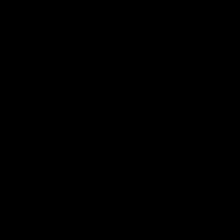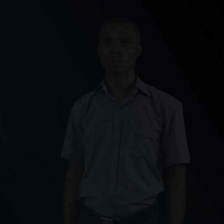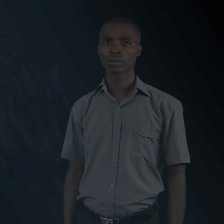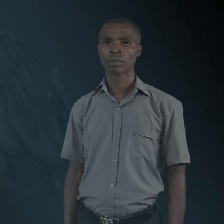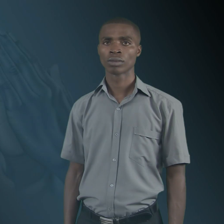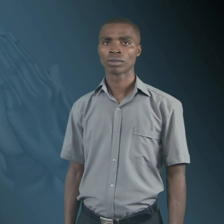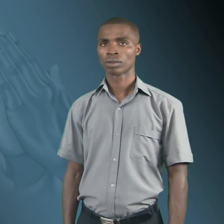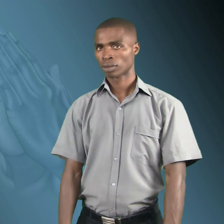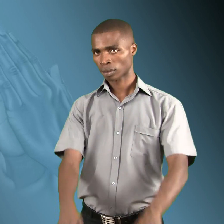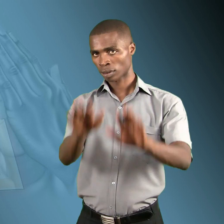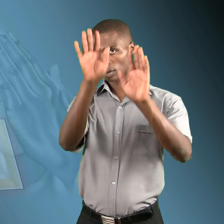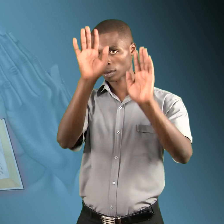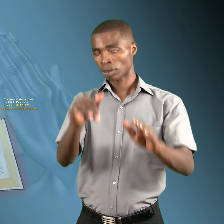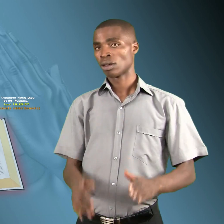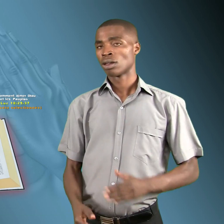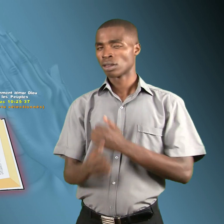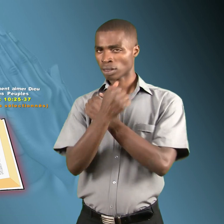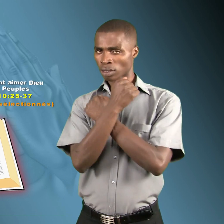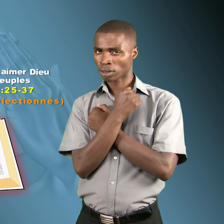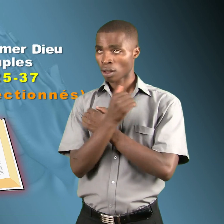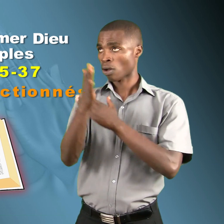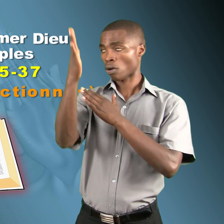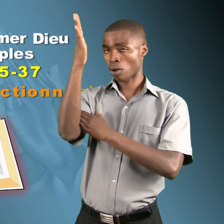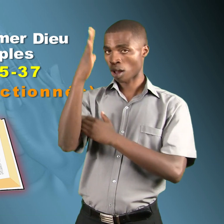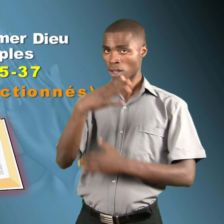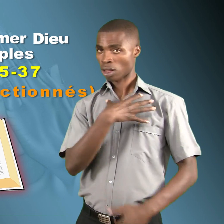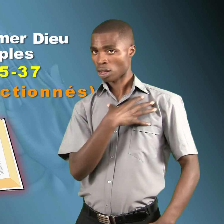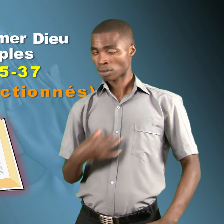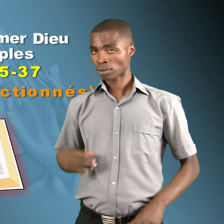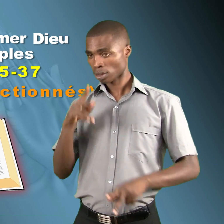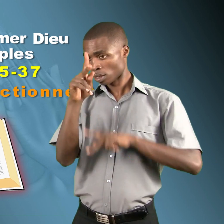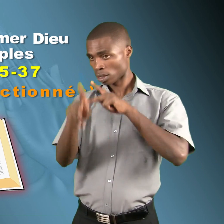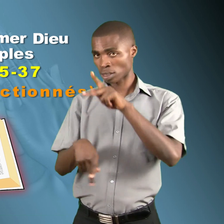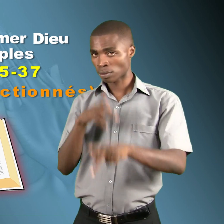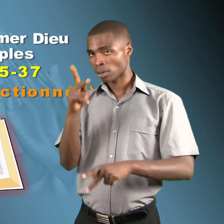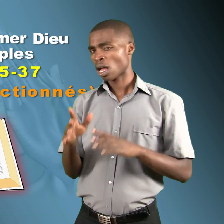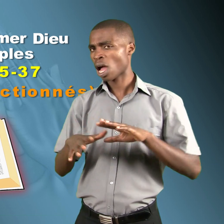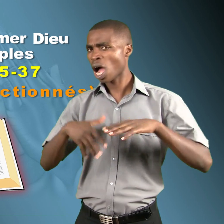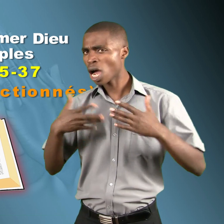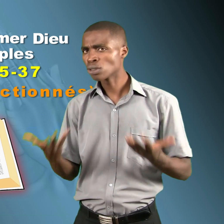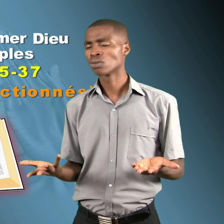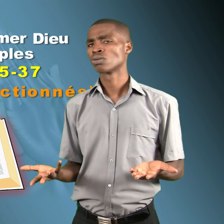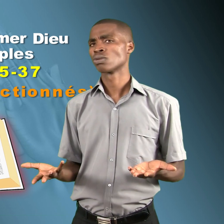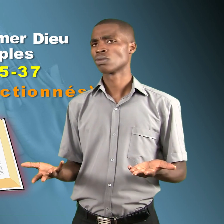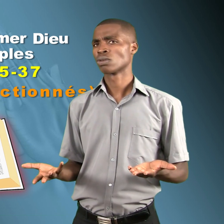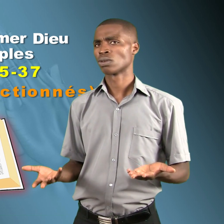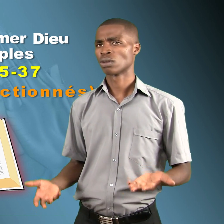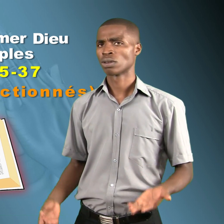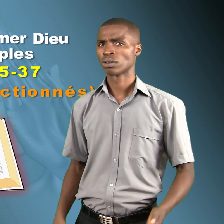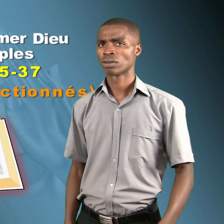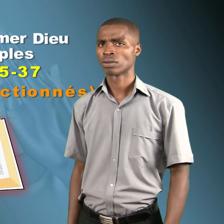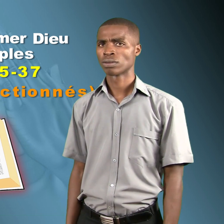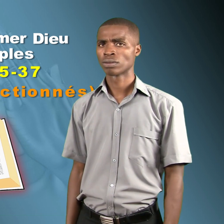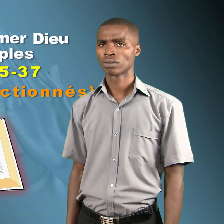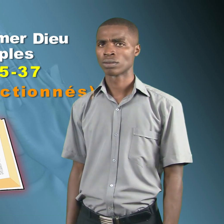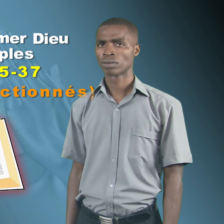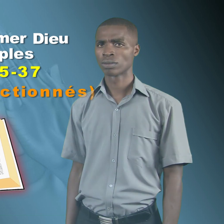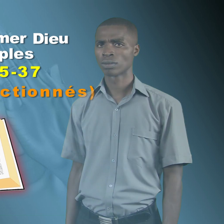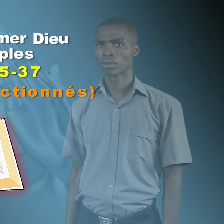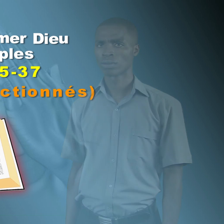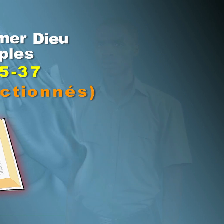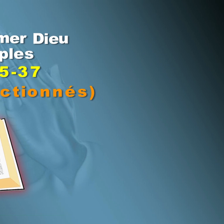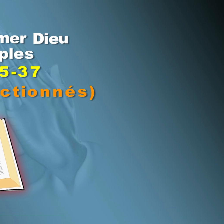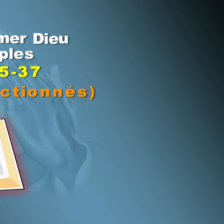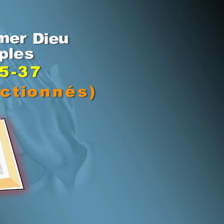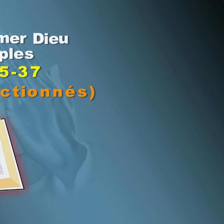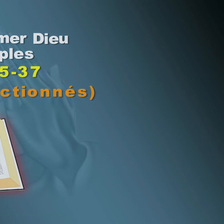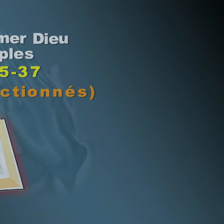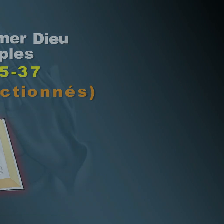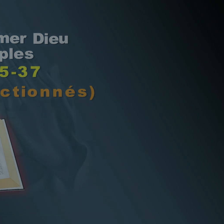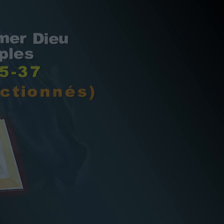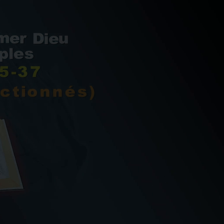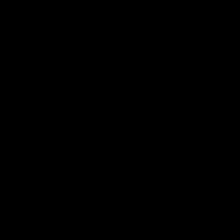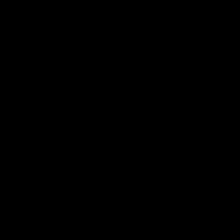How to love God and people